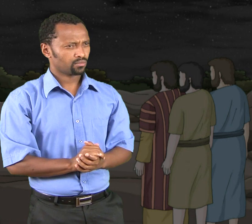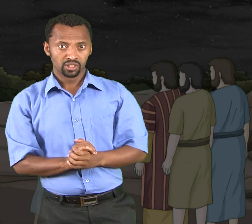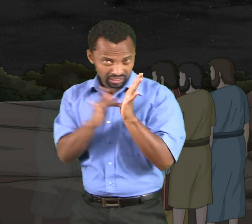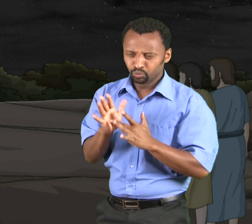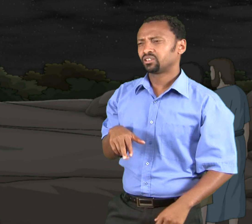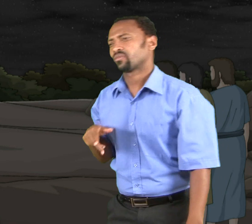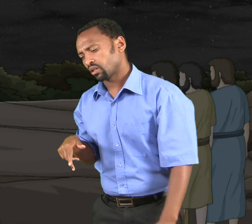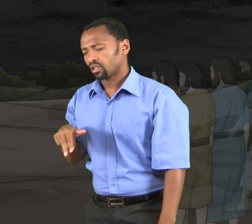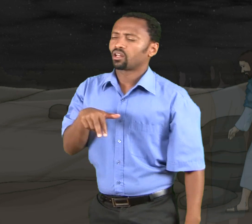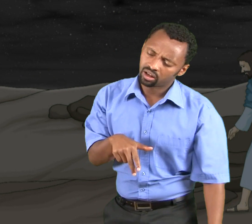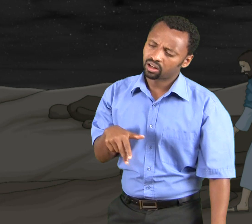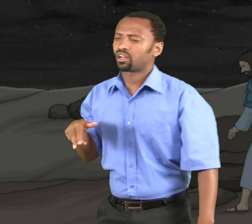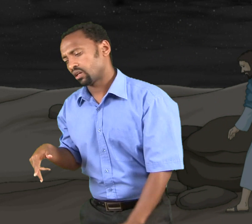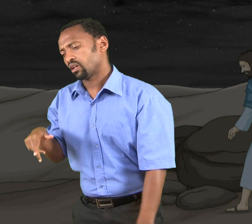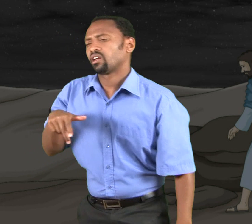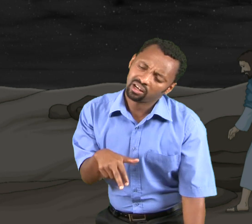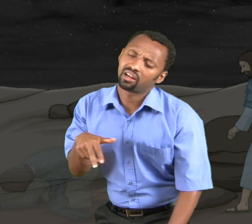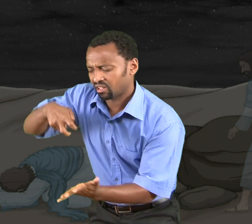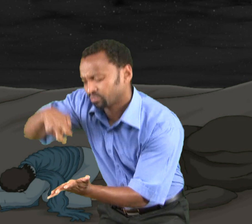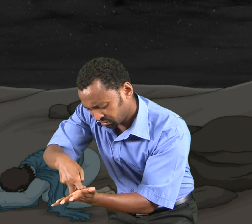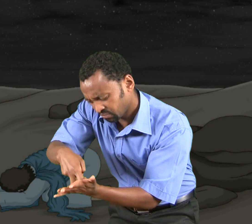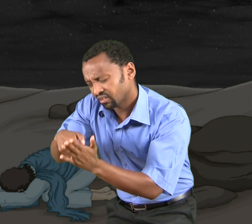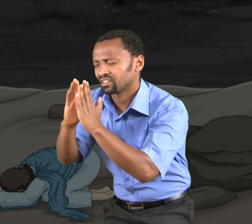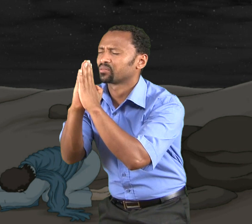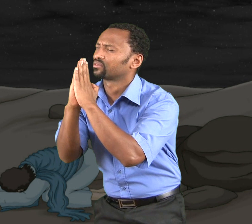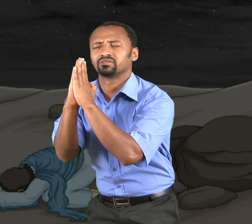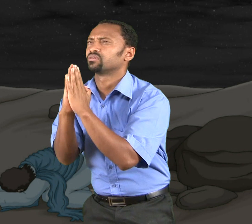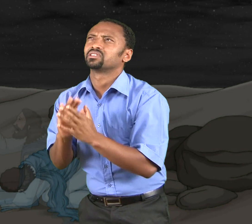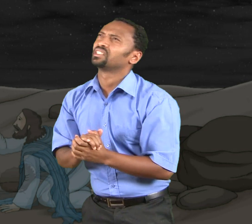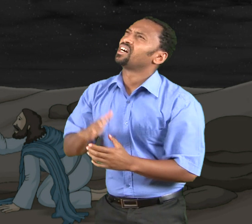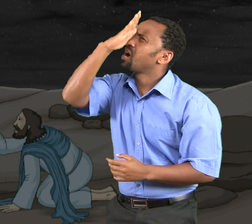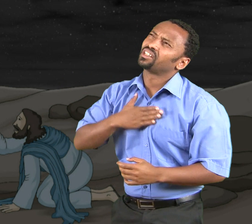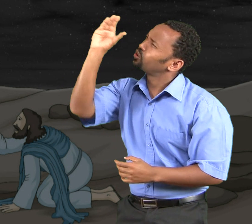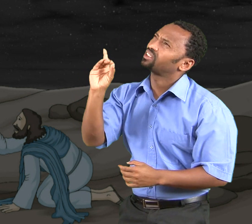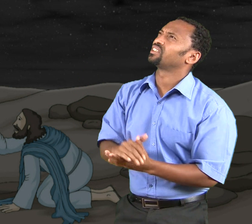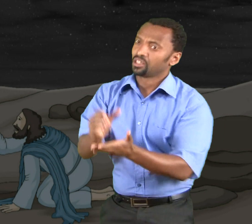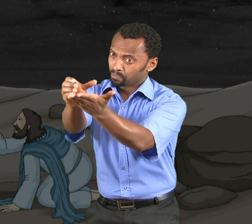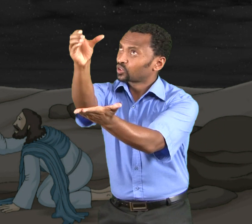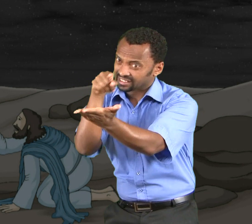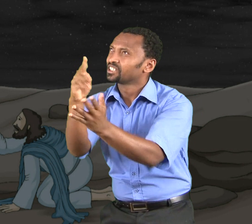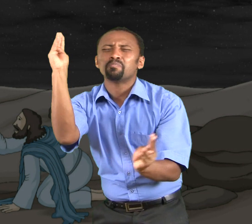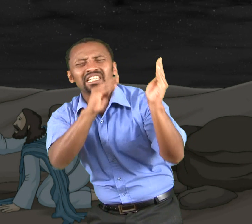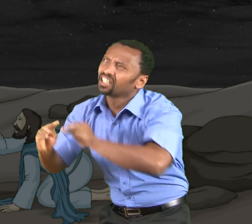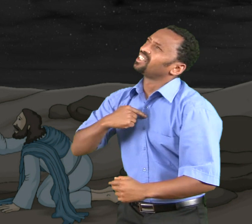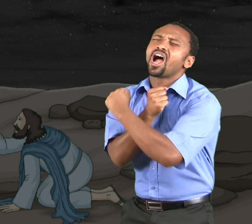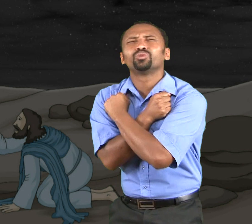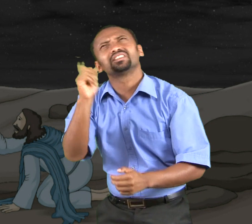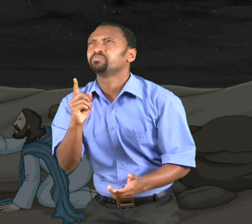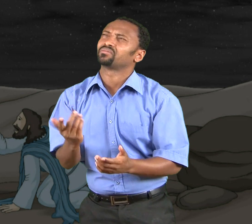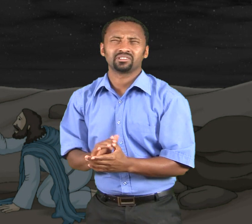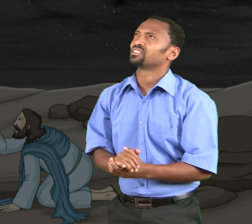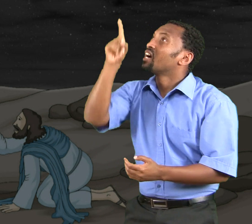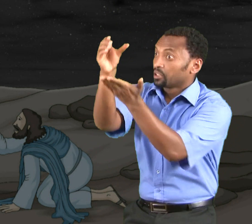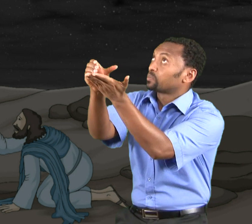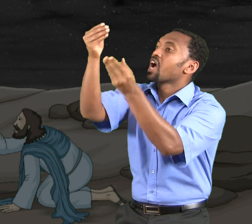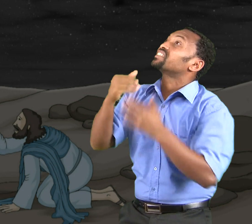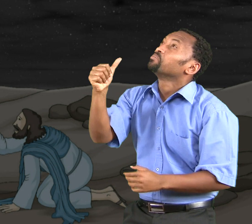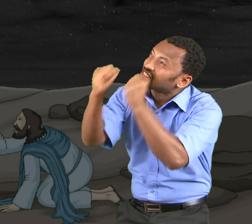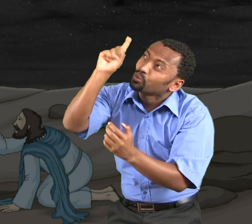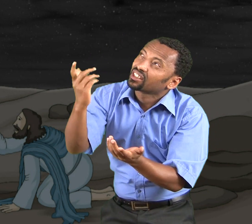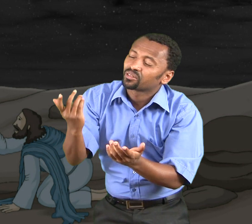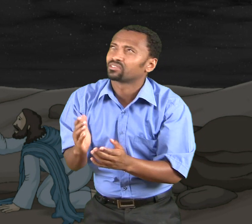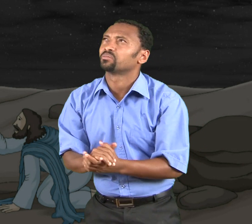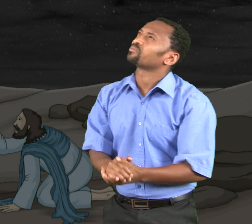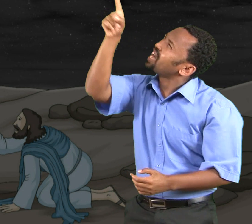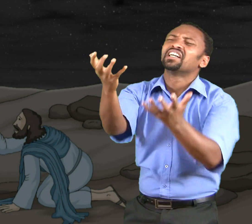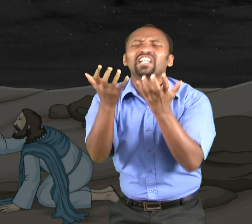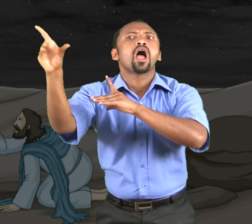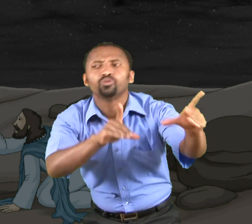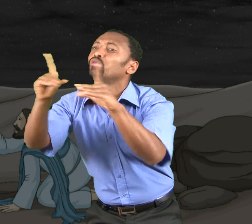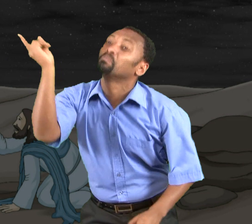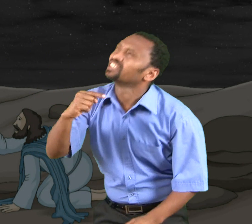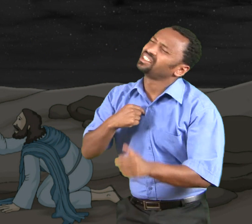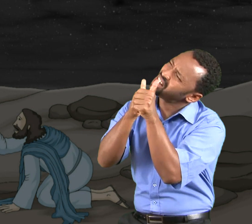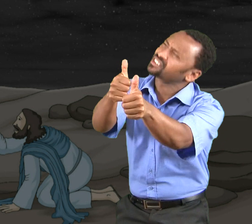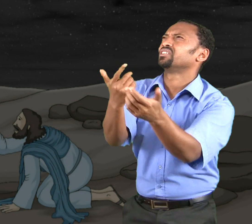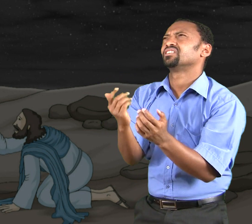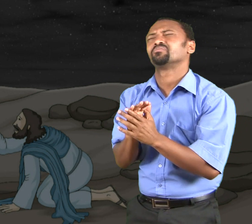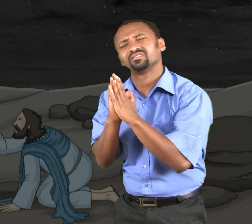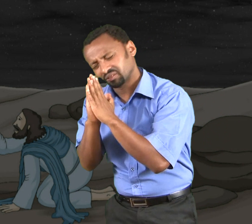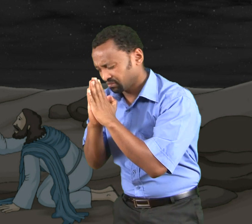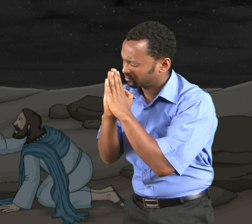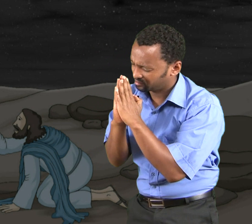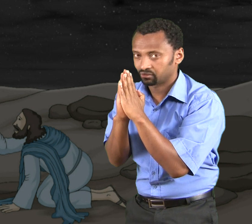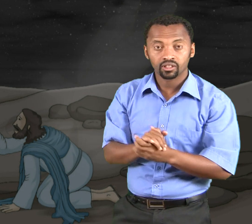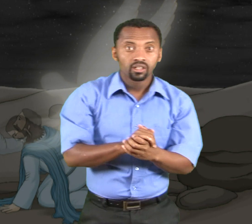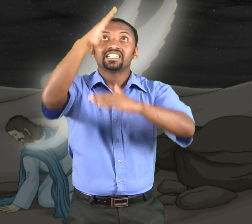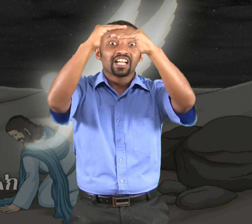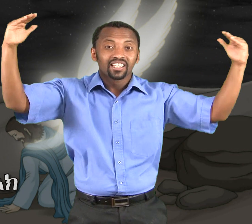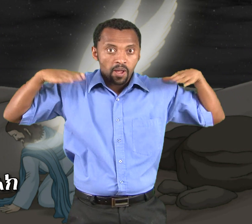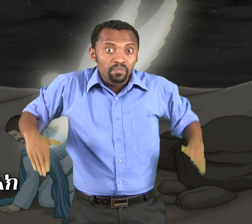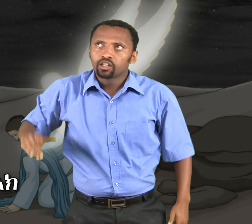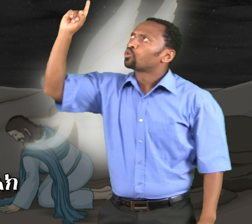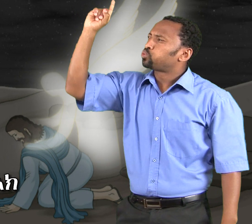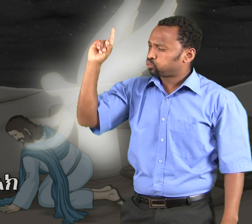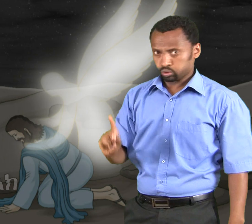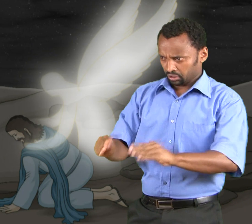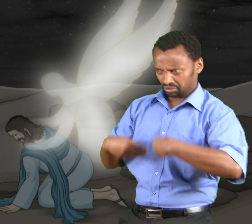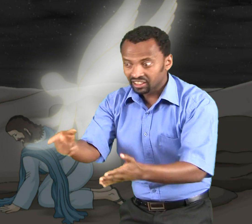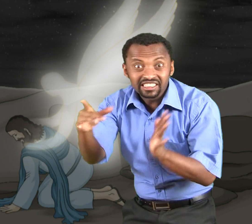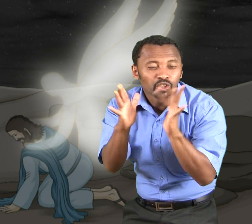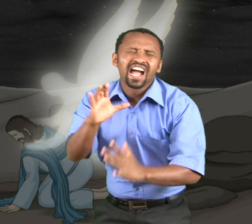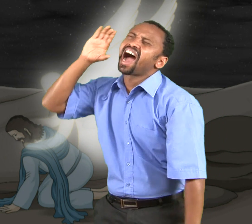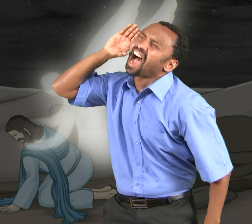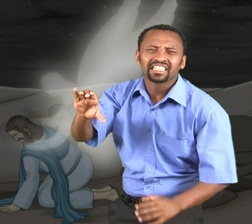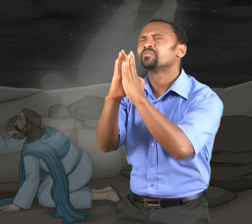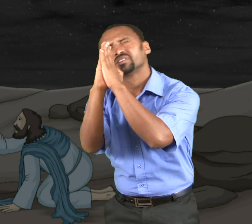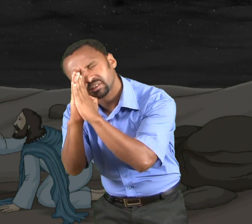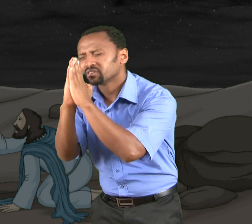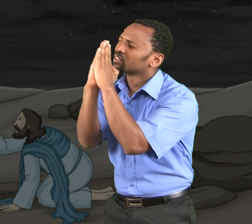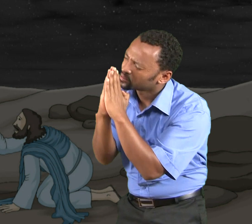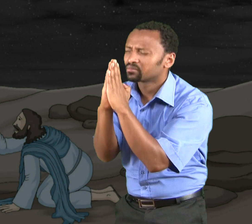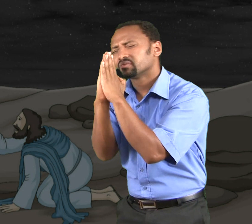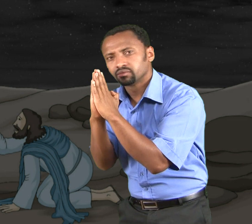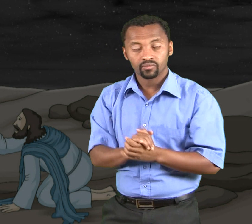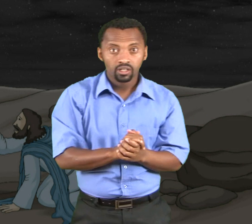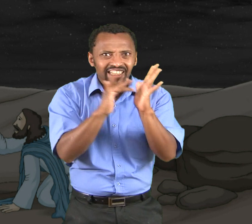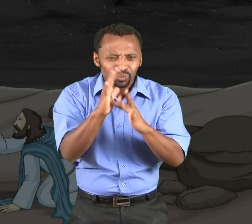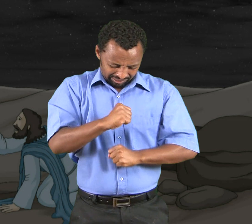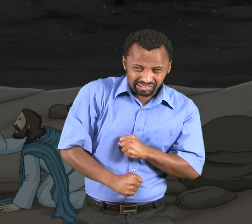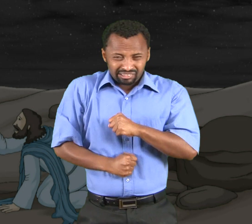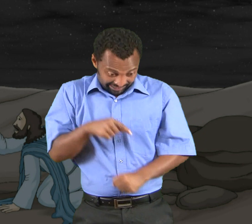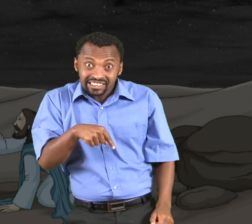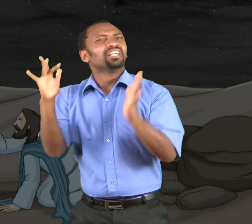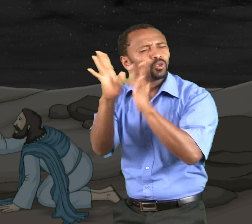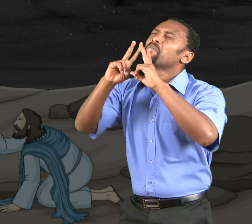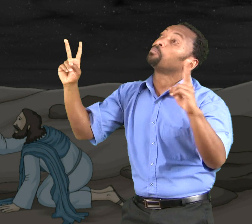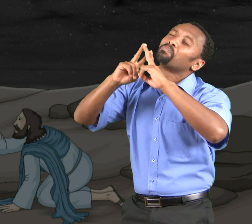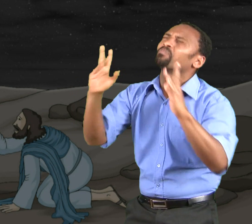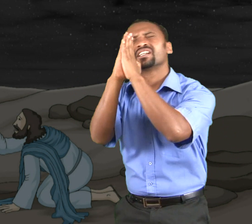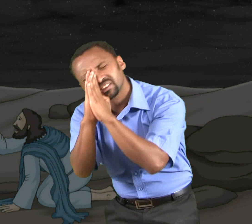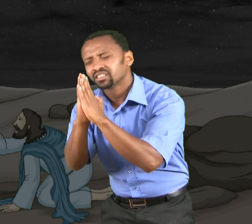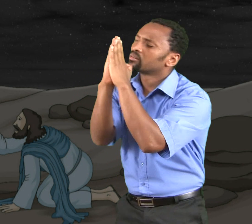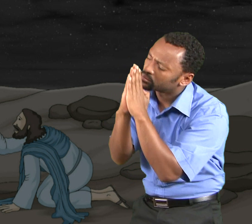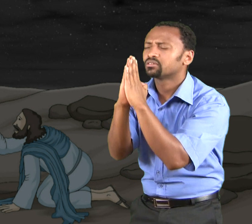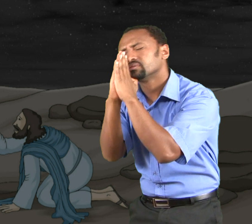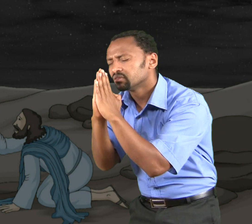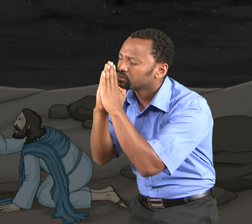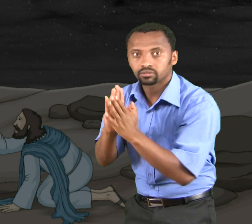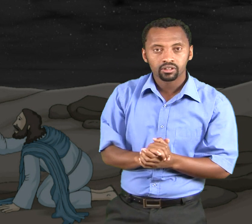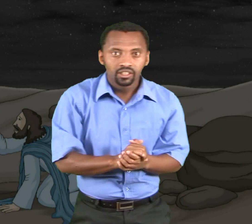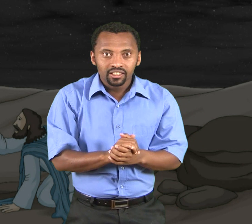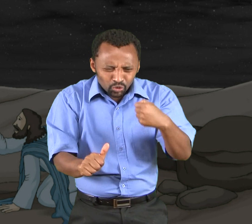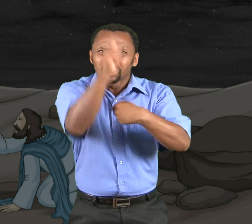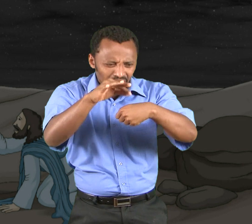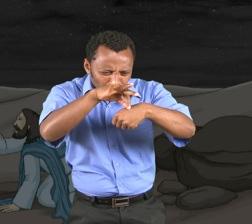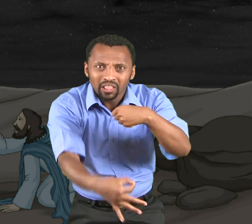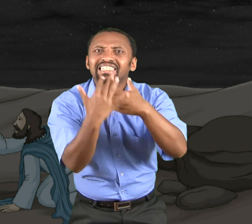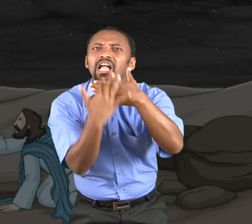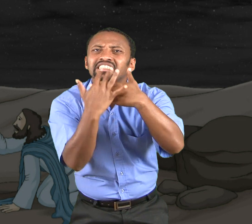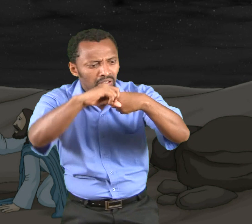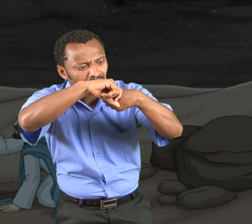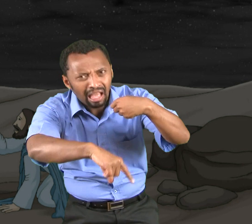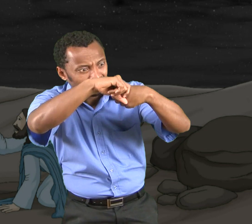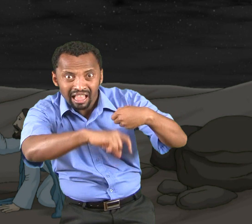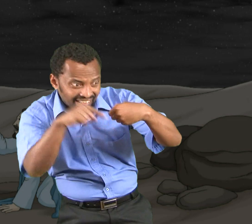Going a little farther, He fell facedown and prayed, “My Father, if it is possible, let this cup pass from Me.